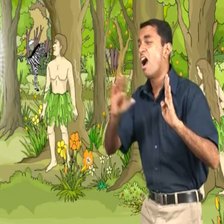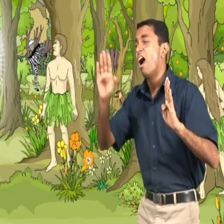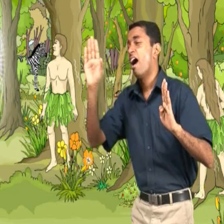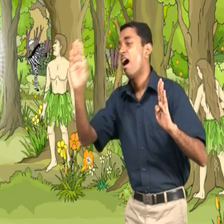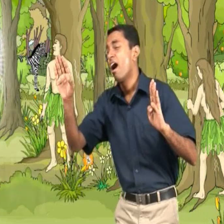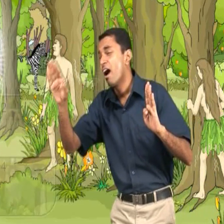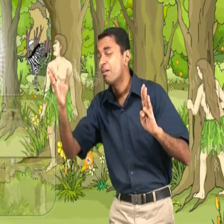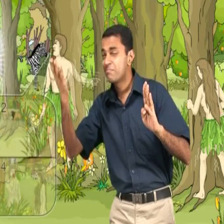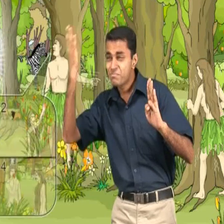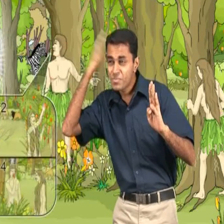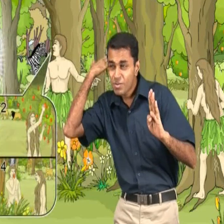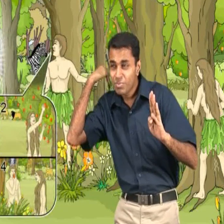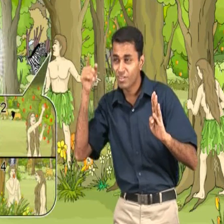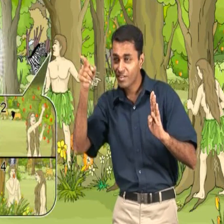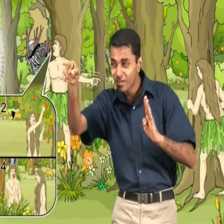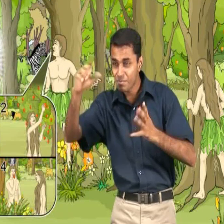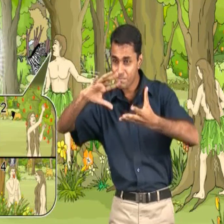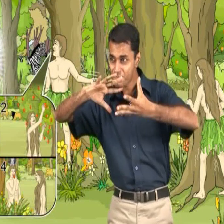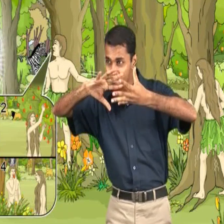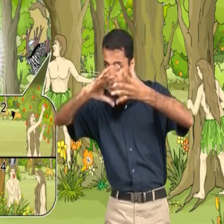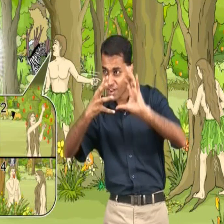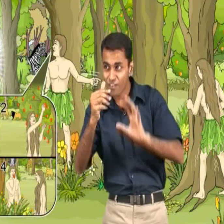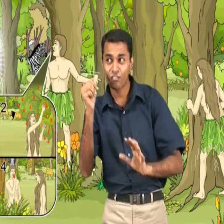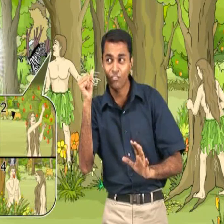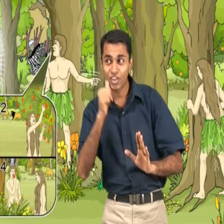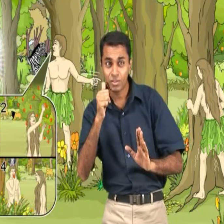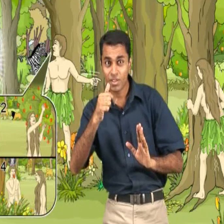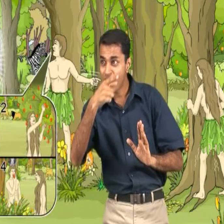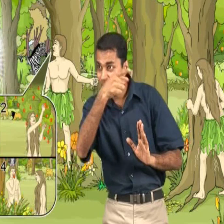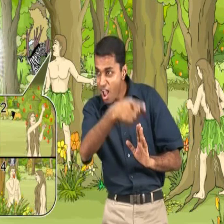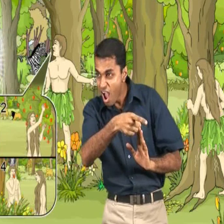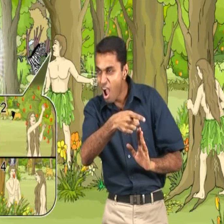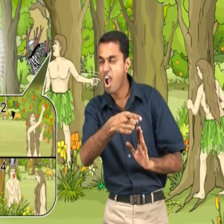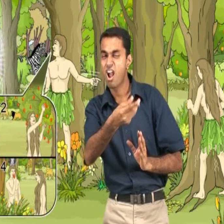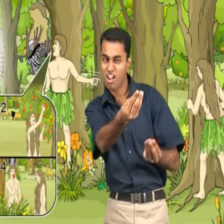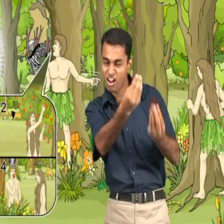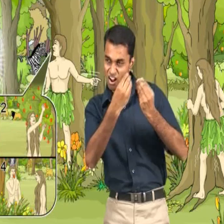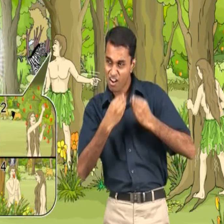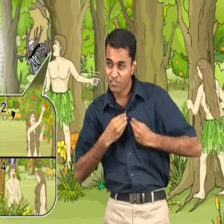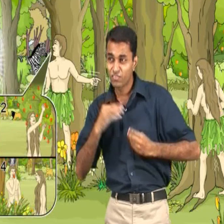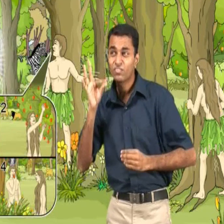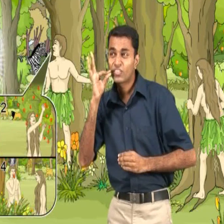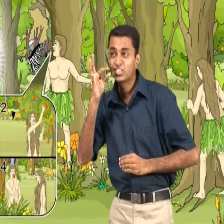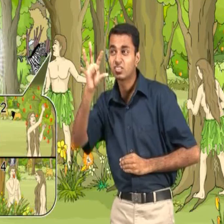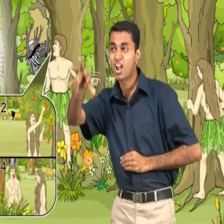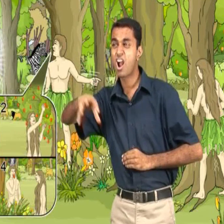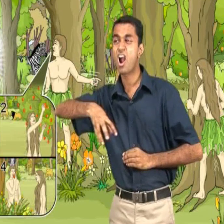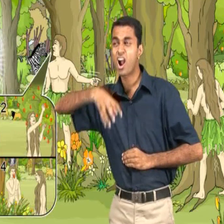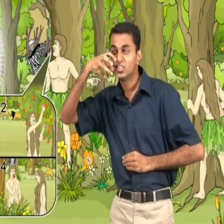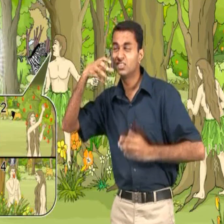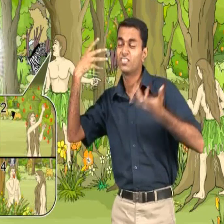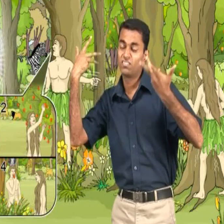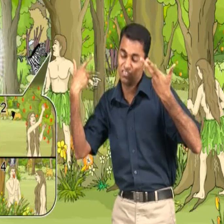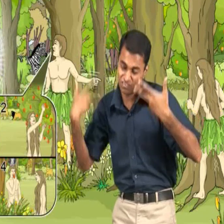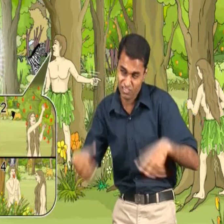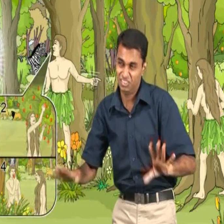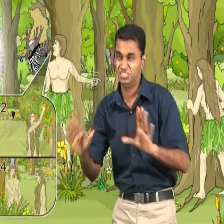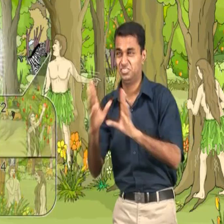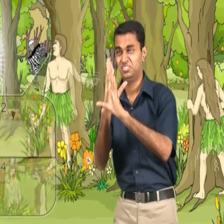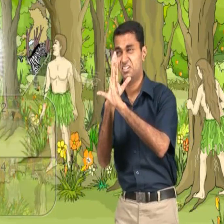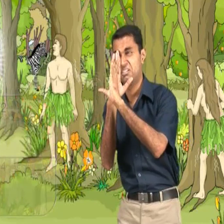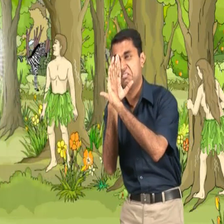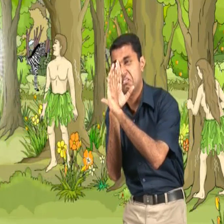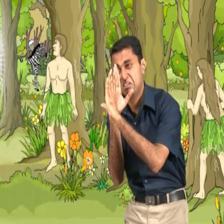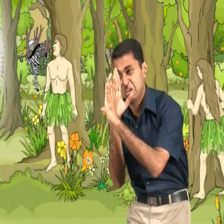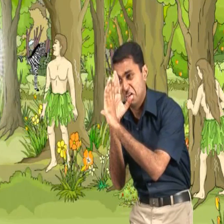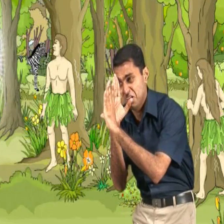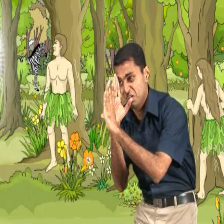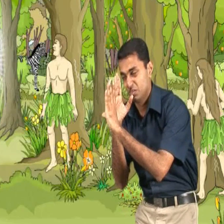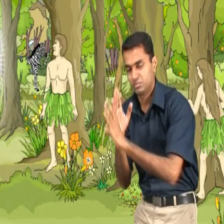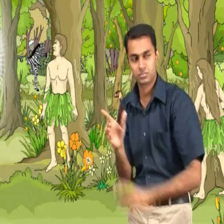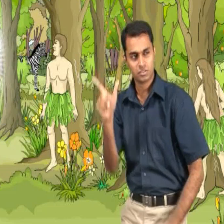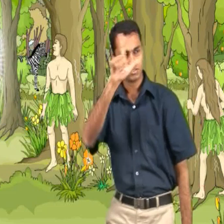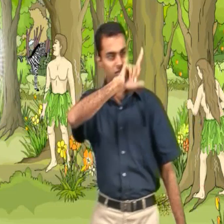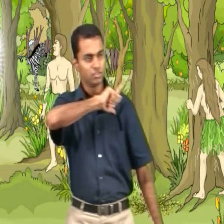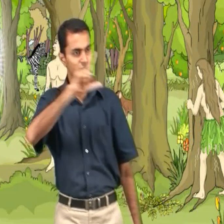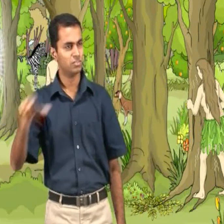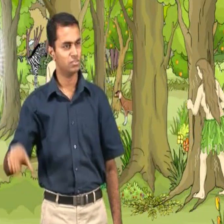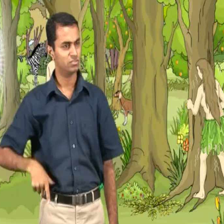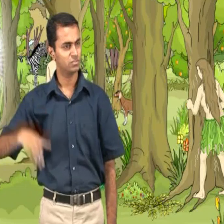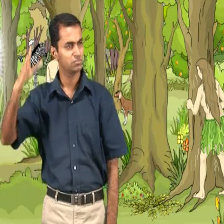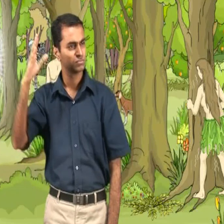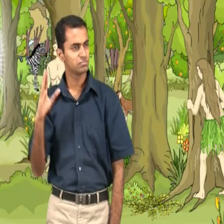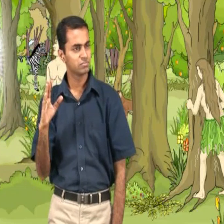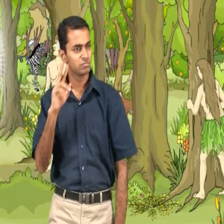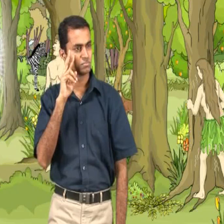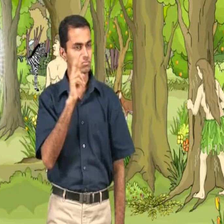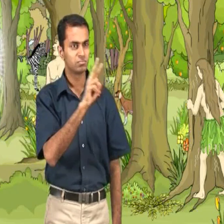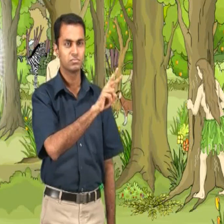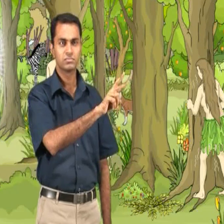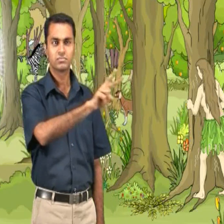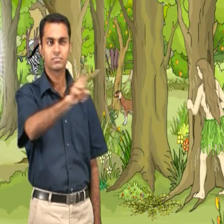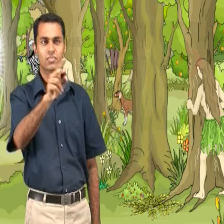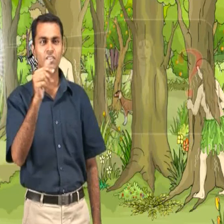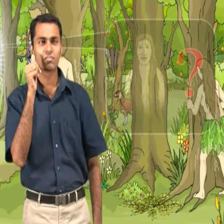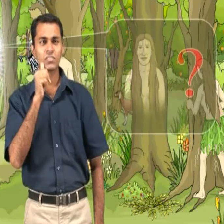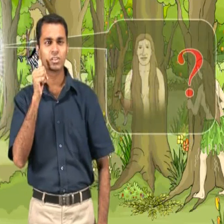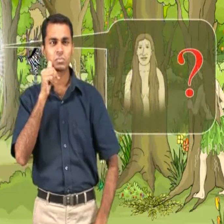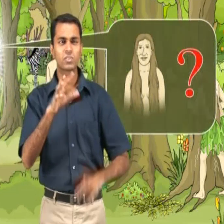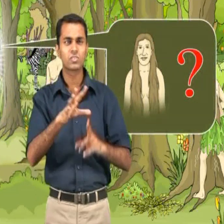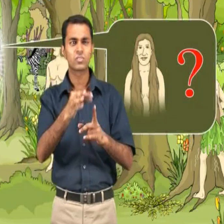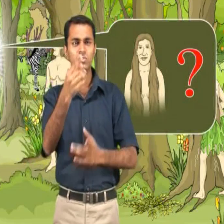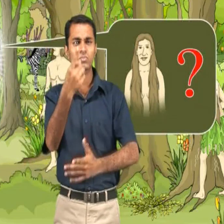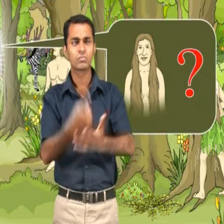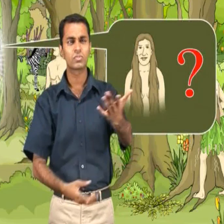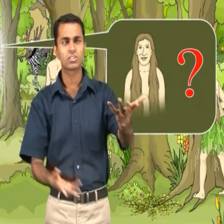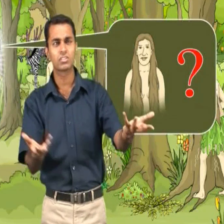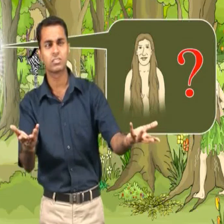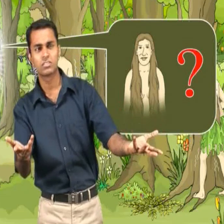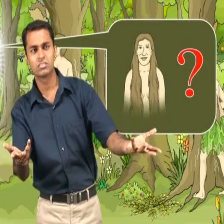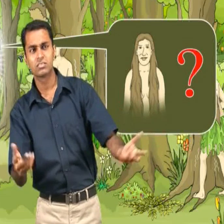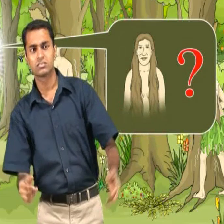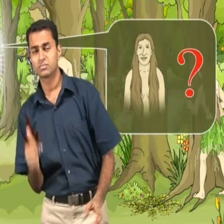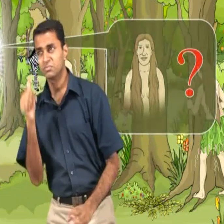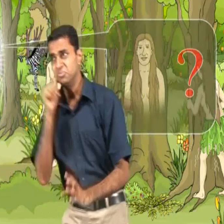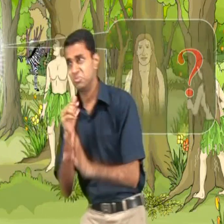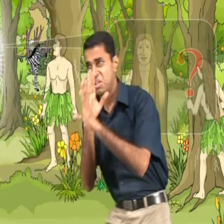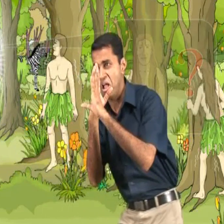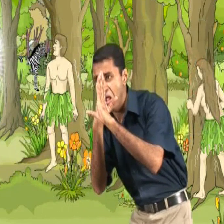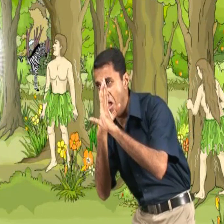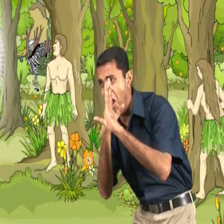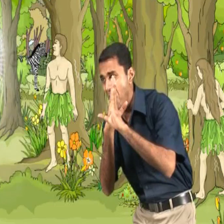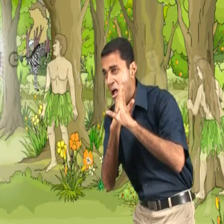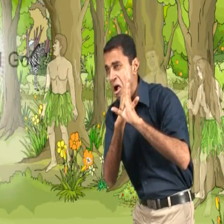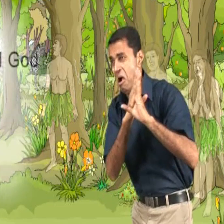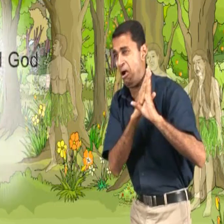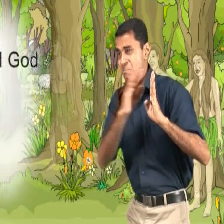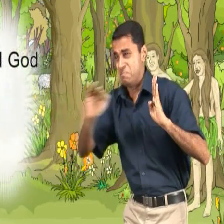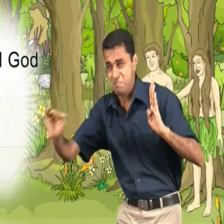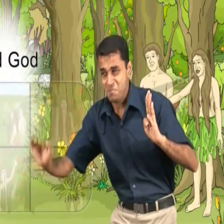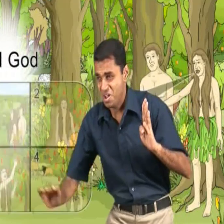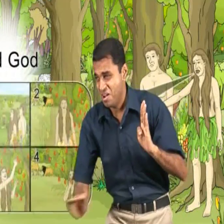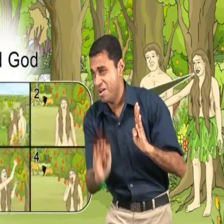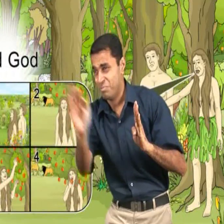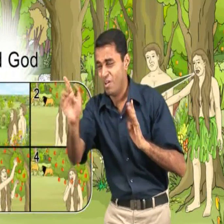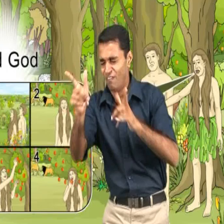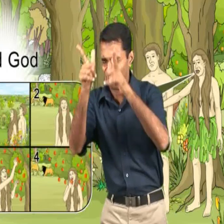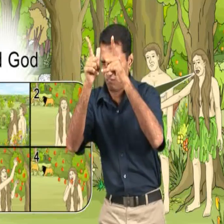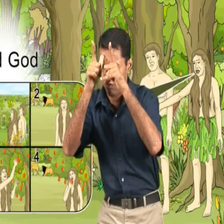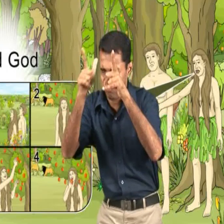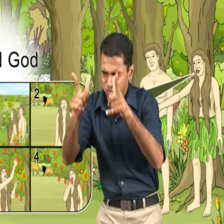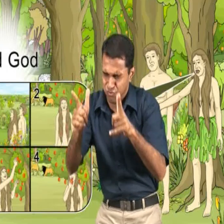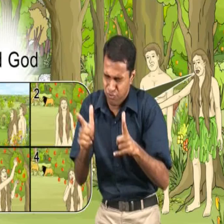And the man answered, “The woman whom You gave me, she gave me fruit from the tree, and I ate it.” Then the LORD God said to the woman, “What is this you have done?”